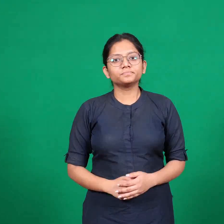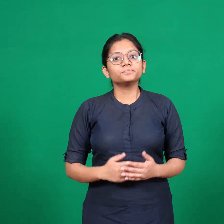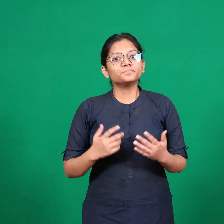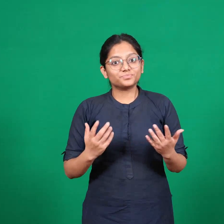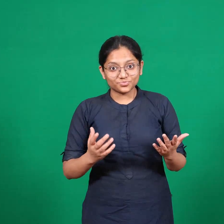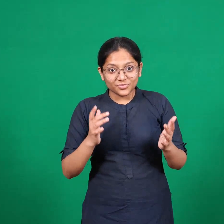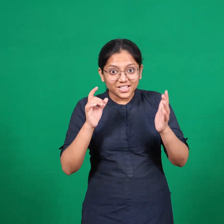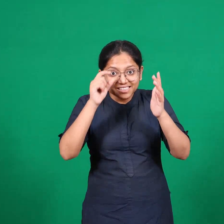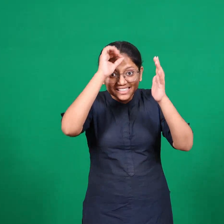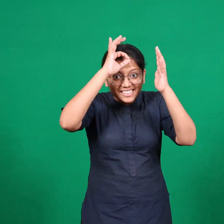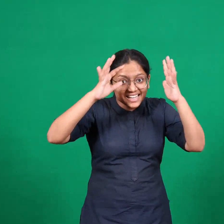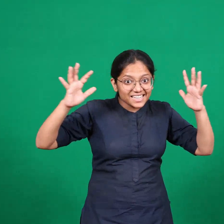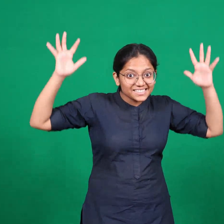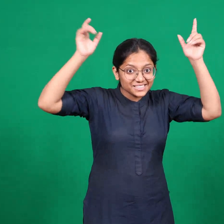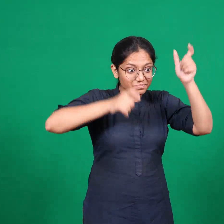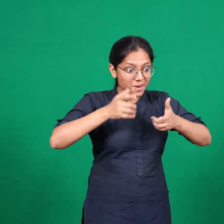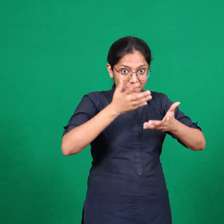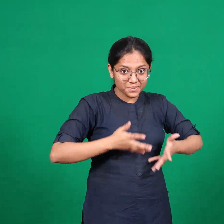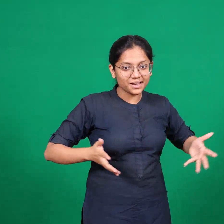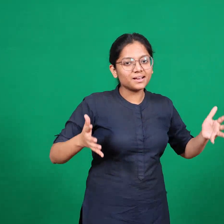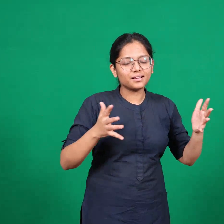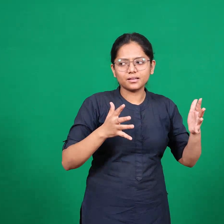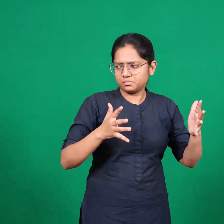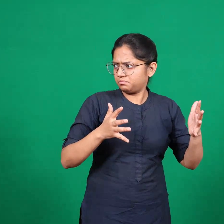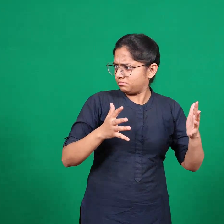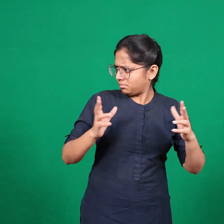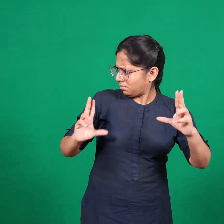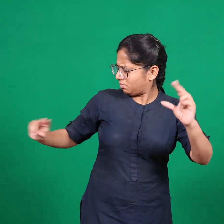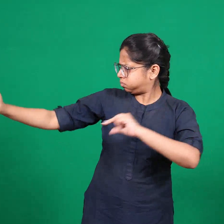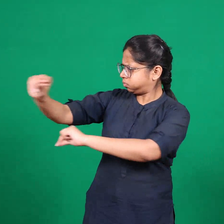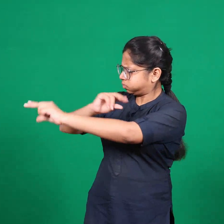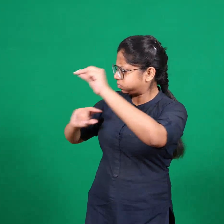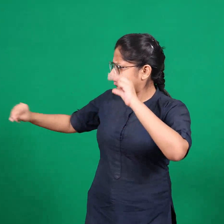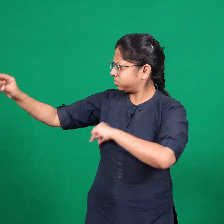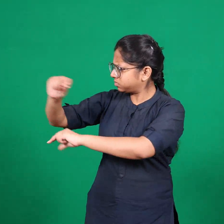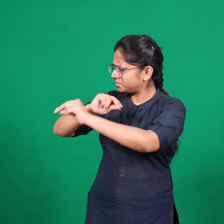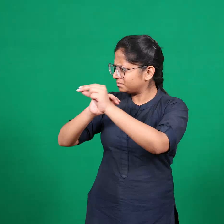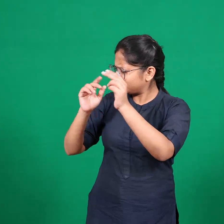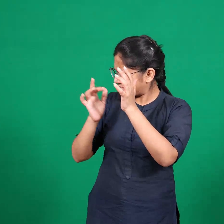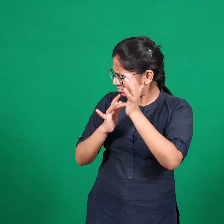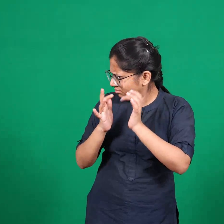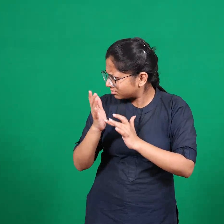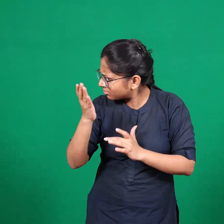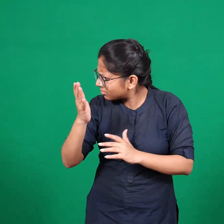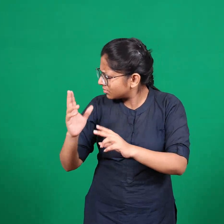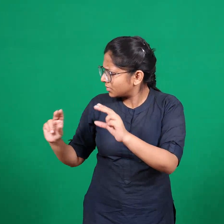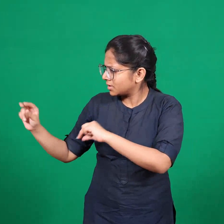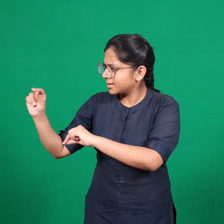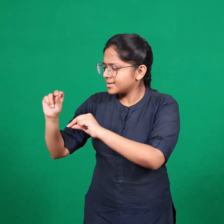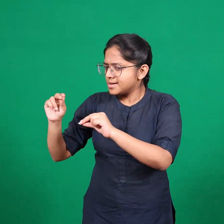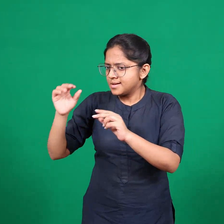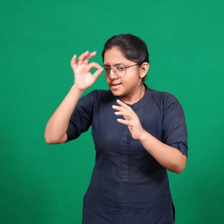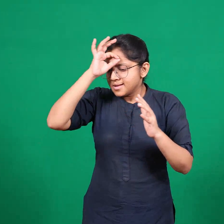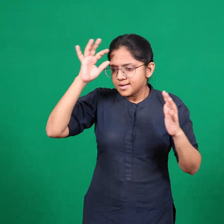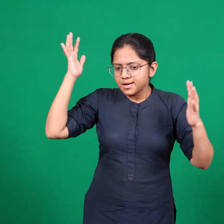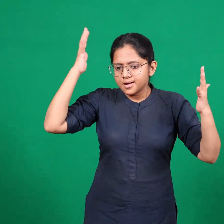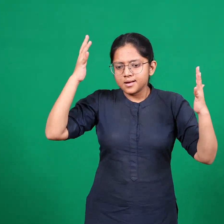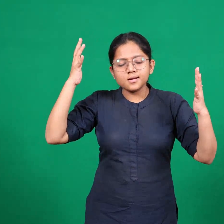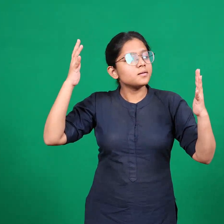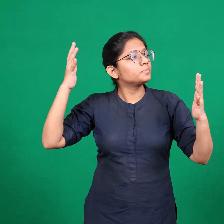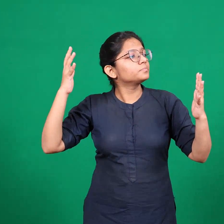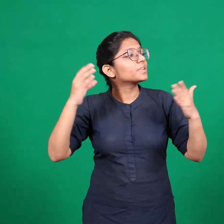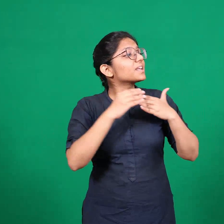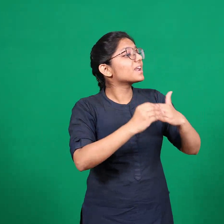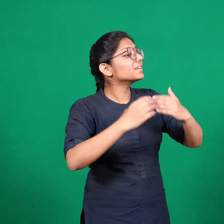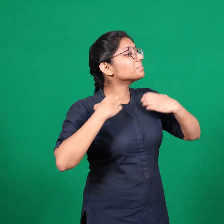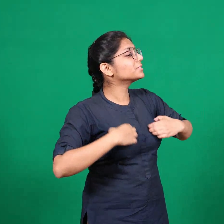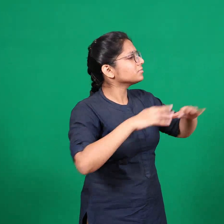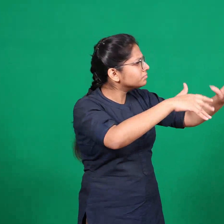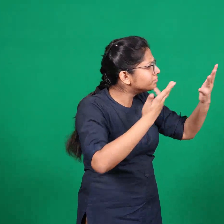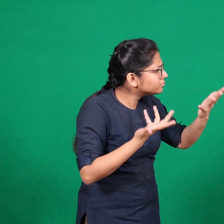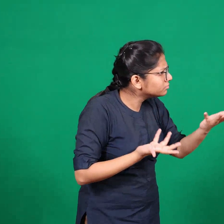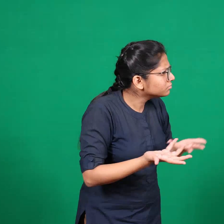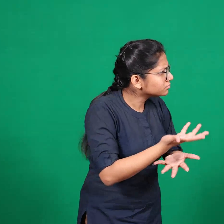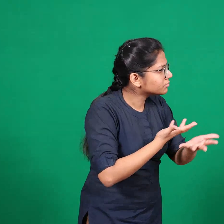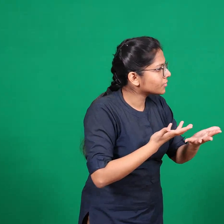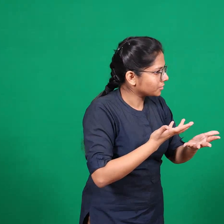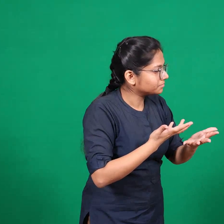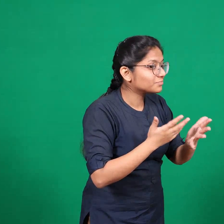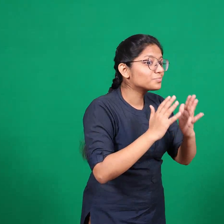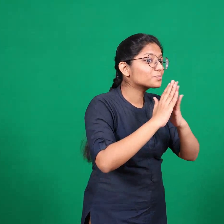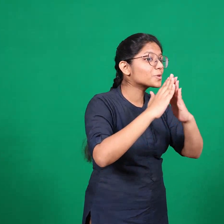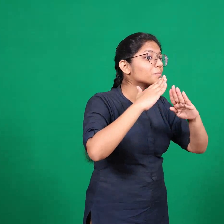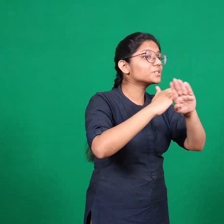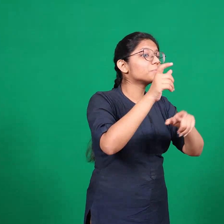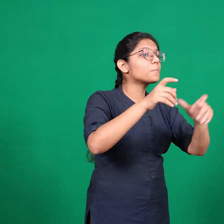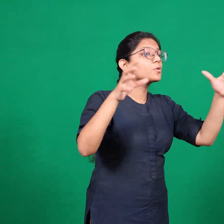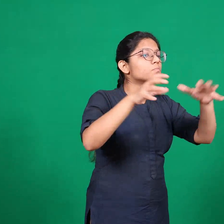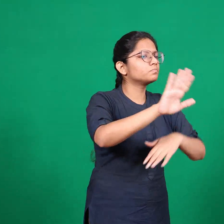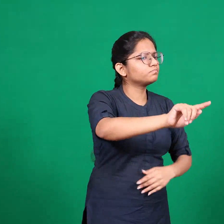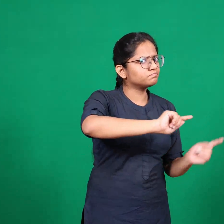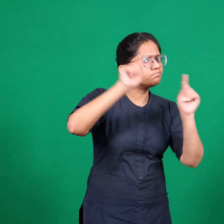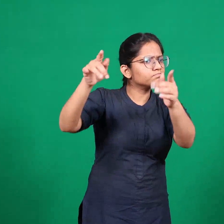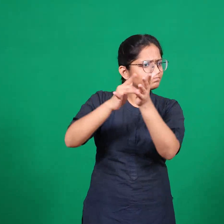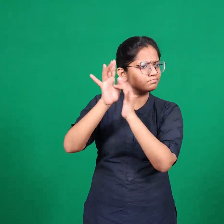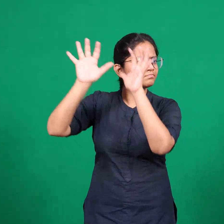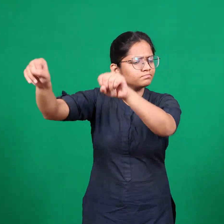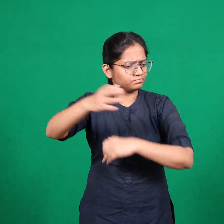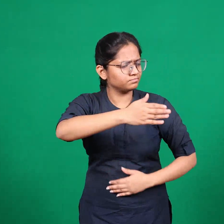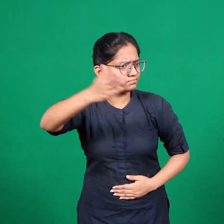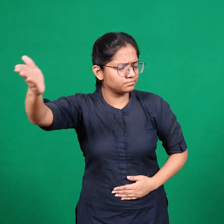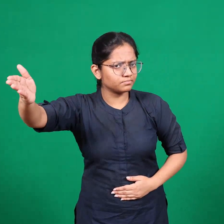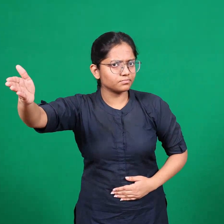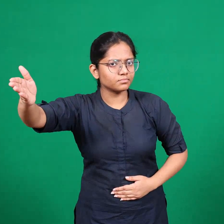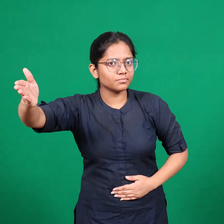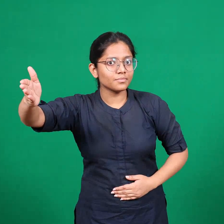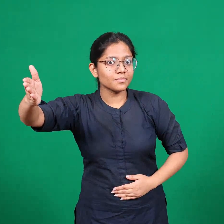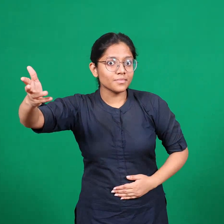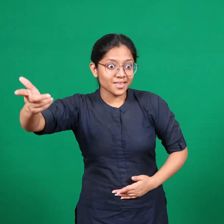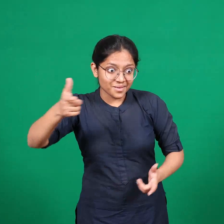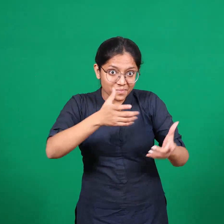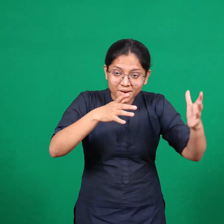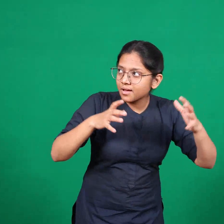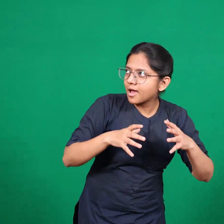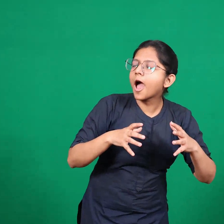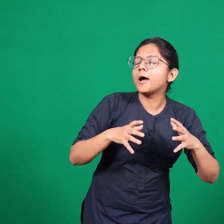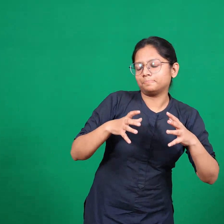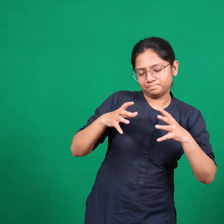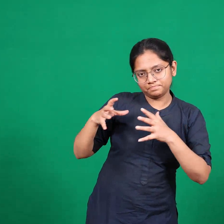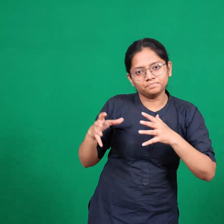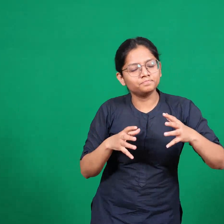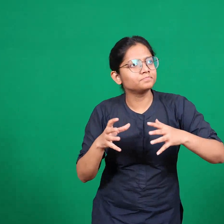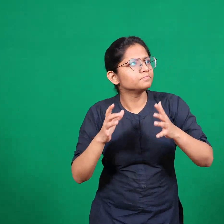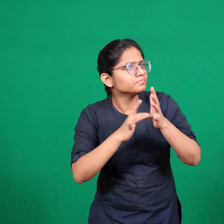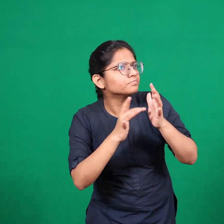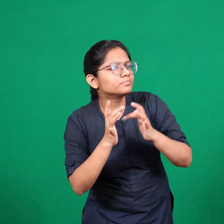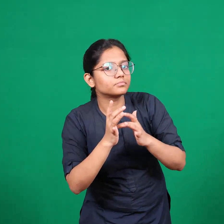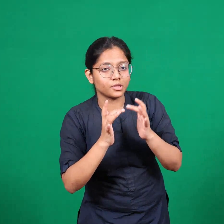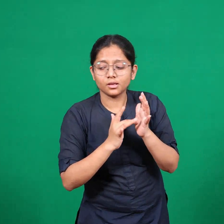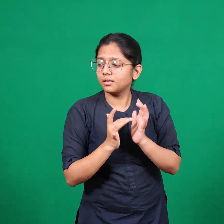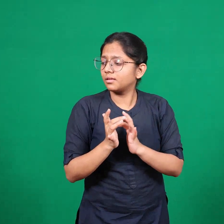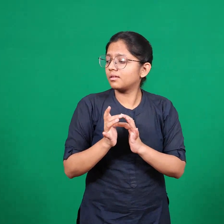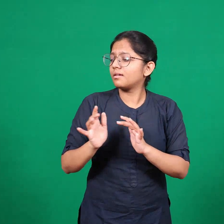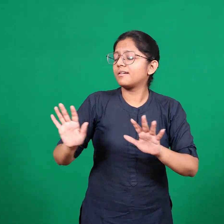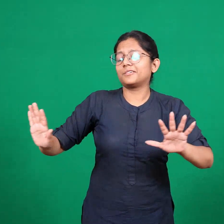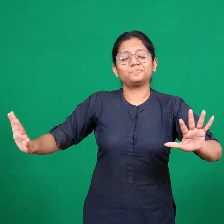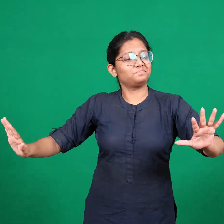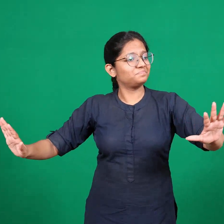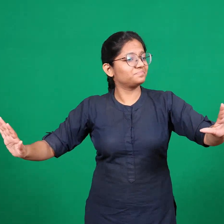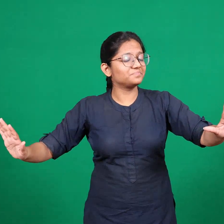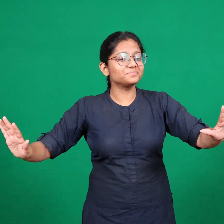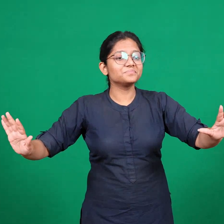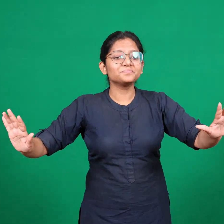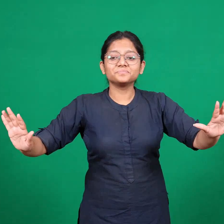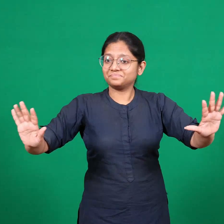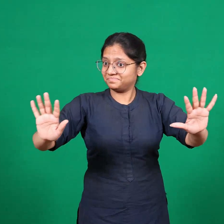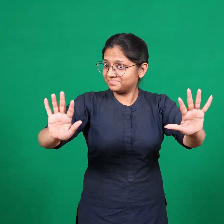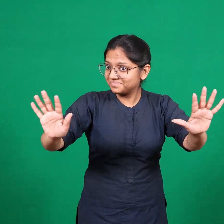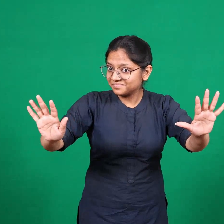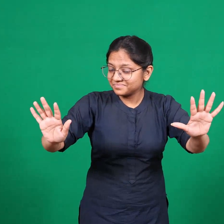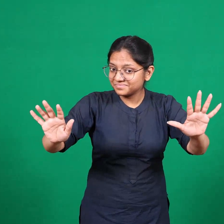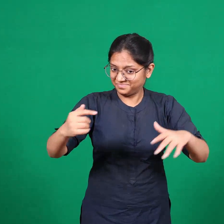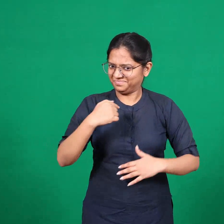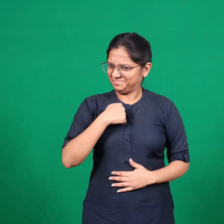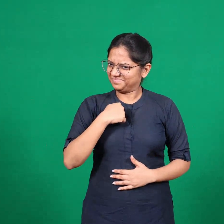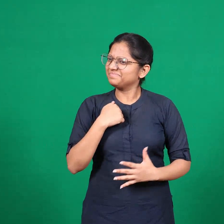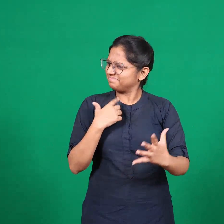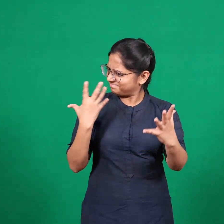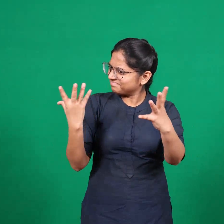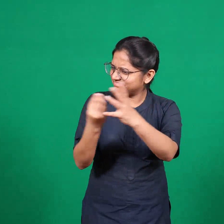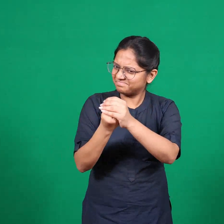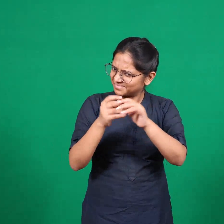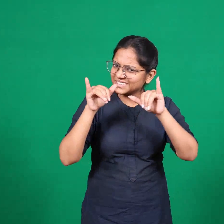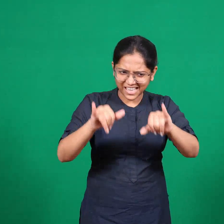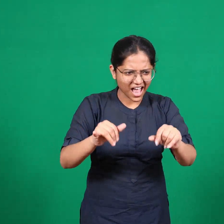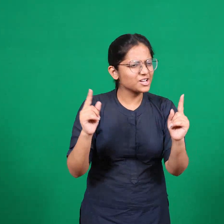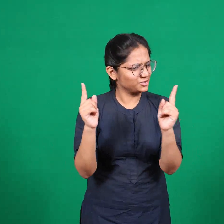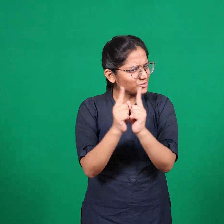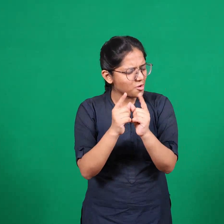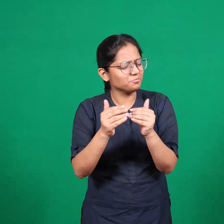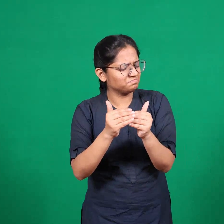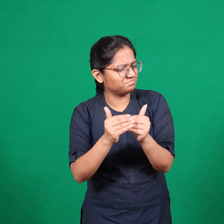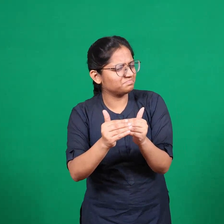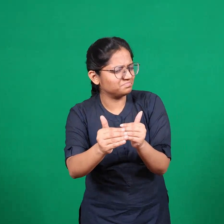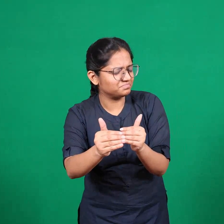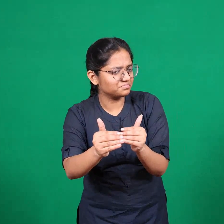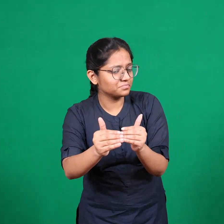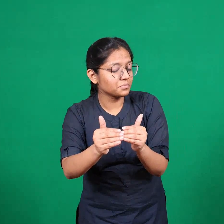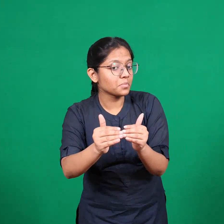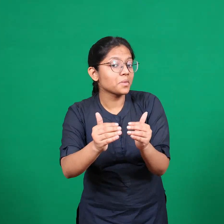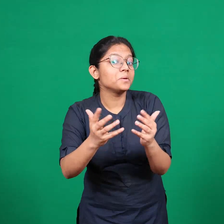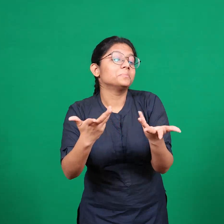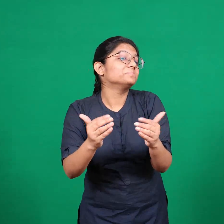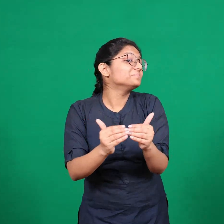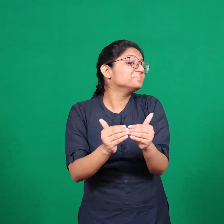When the Pharisees heard the crowd whispering these things about Jesus, they and the chief priests sent officers to arrest Him.